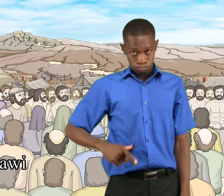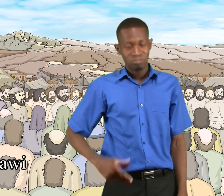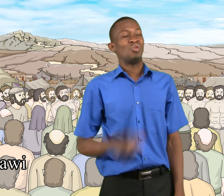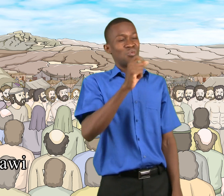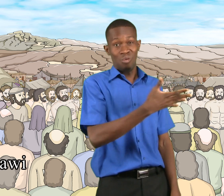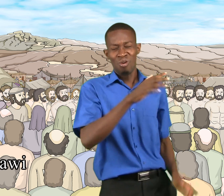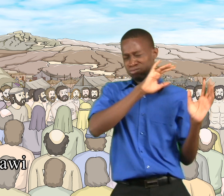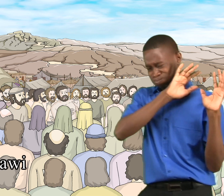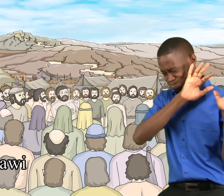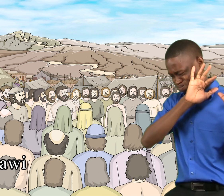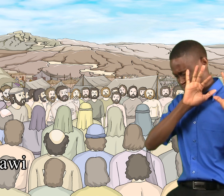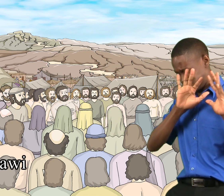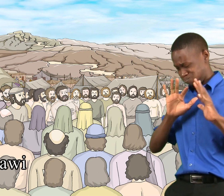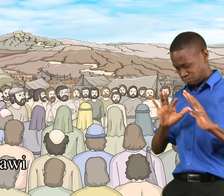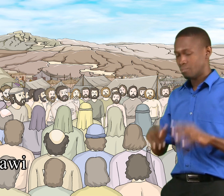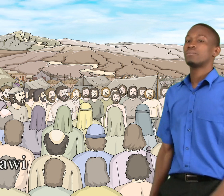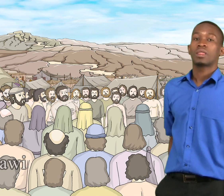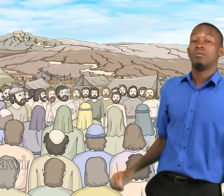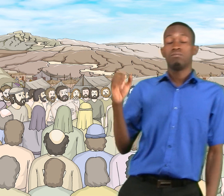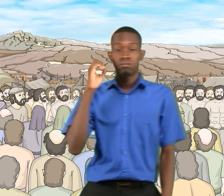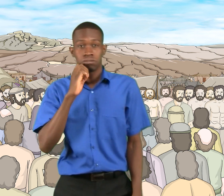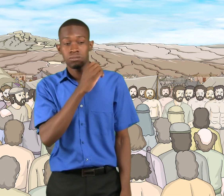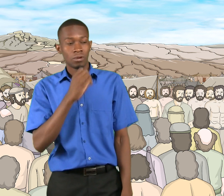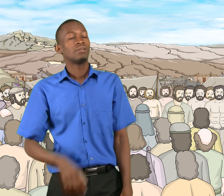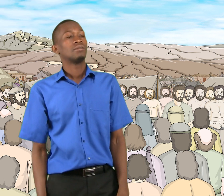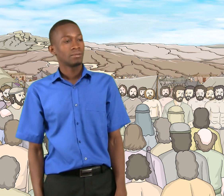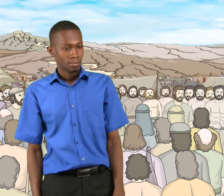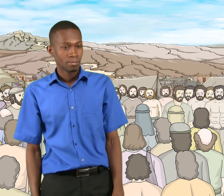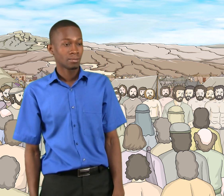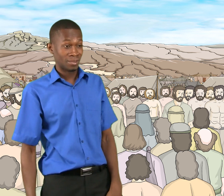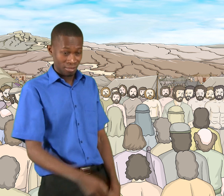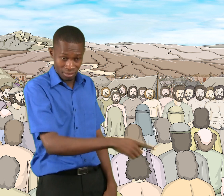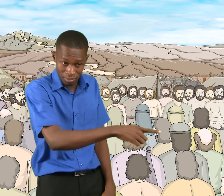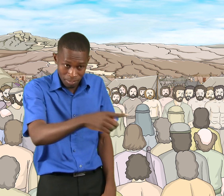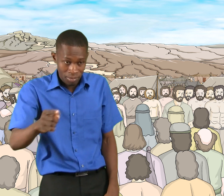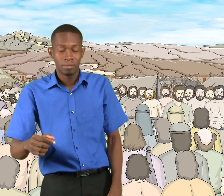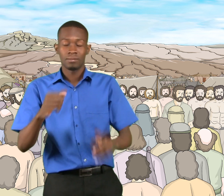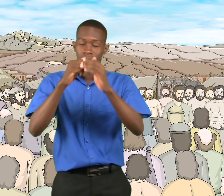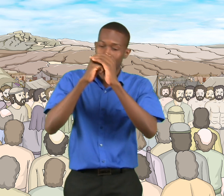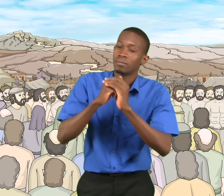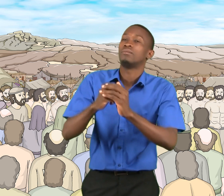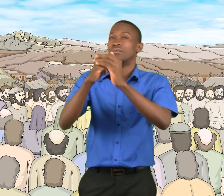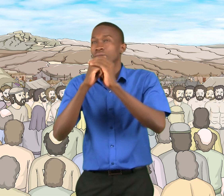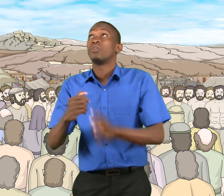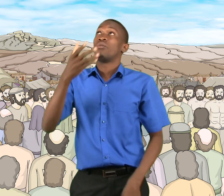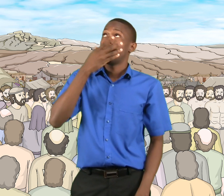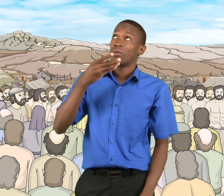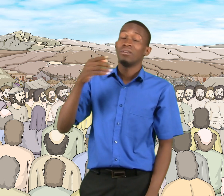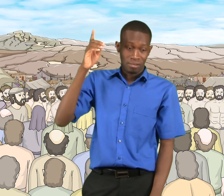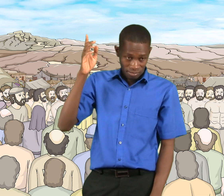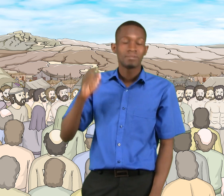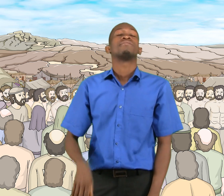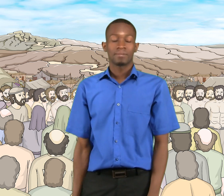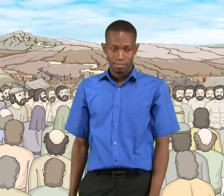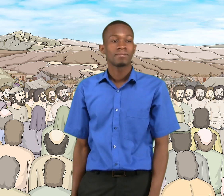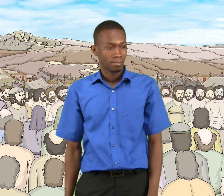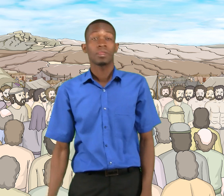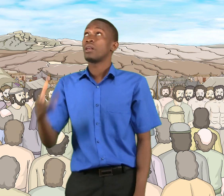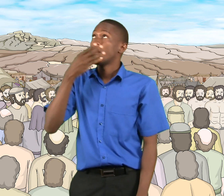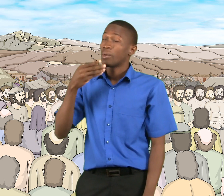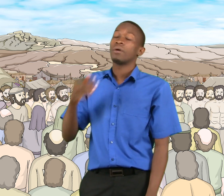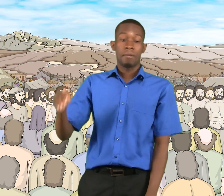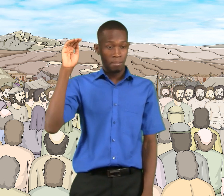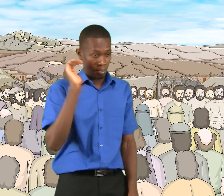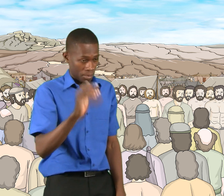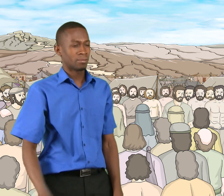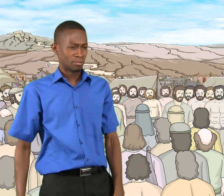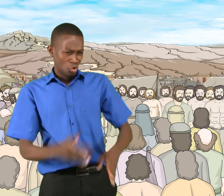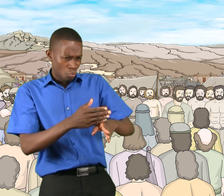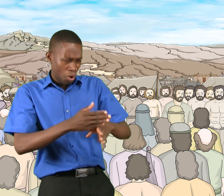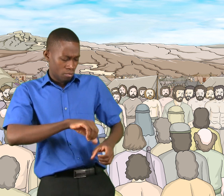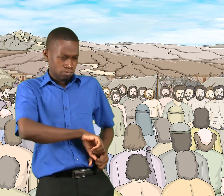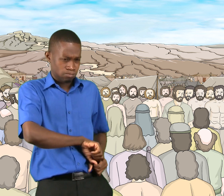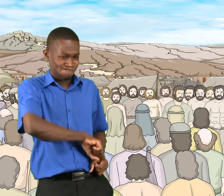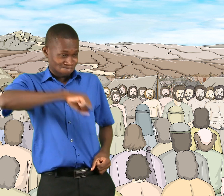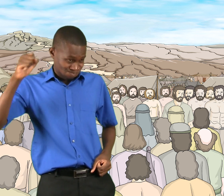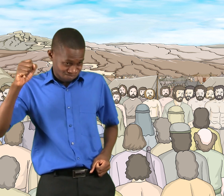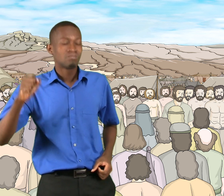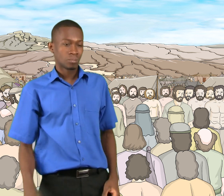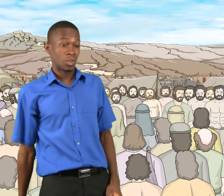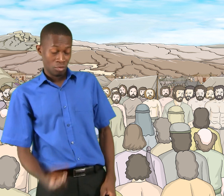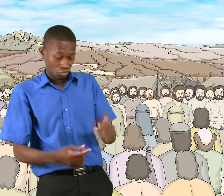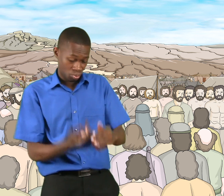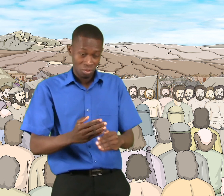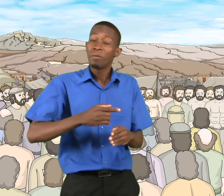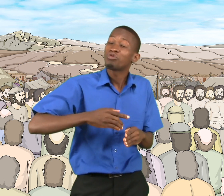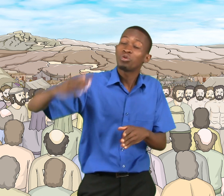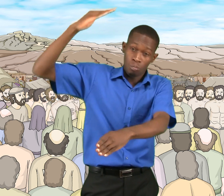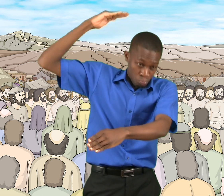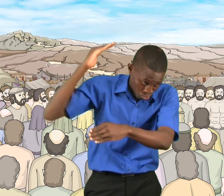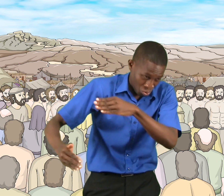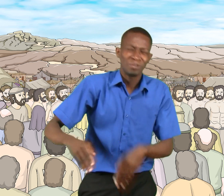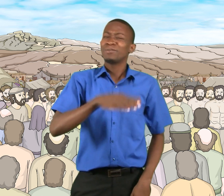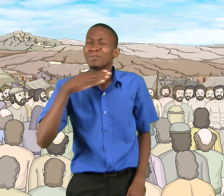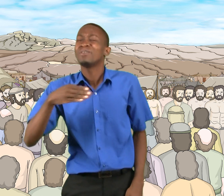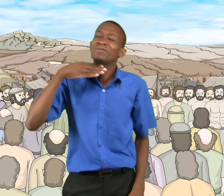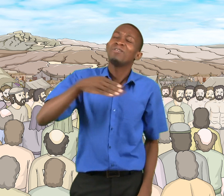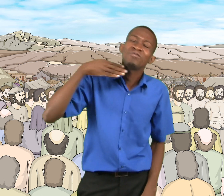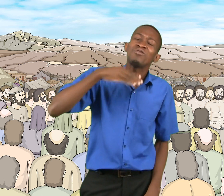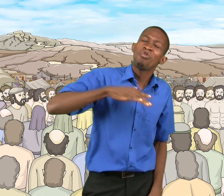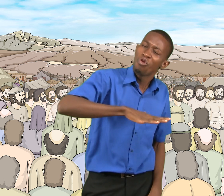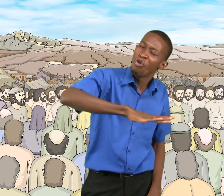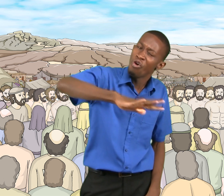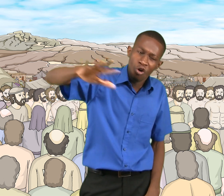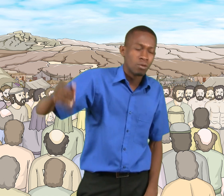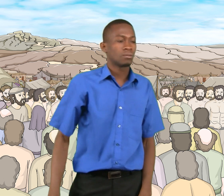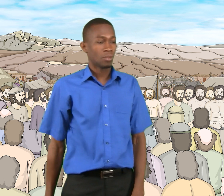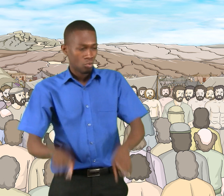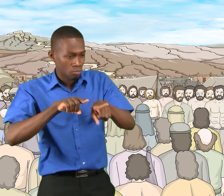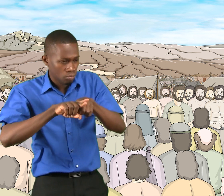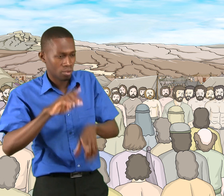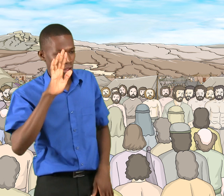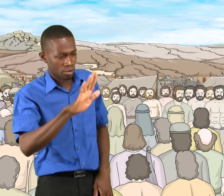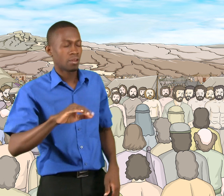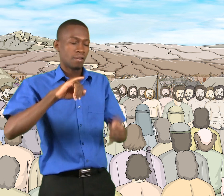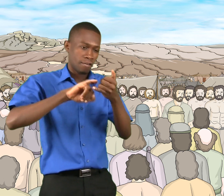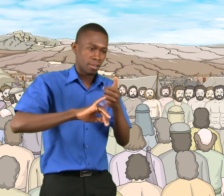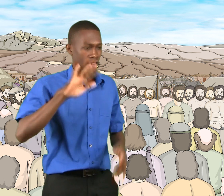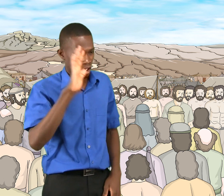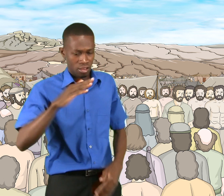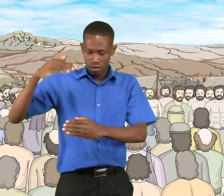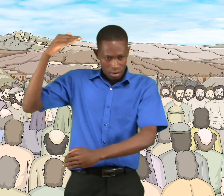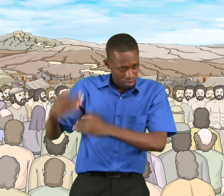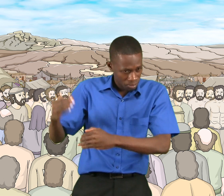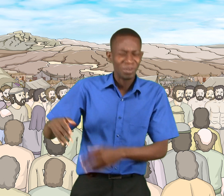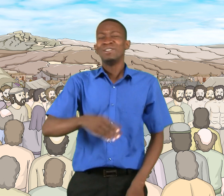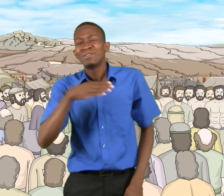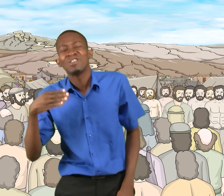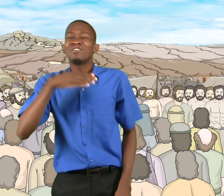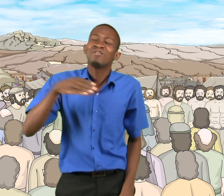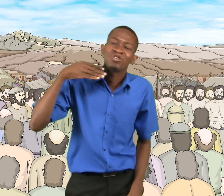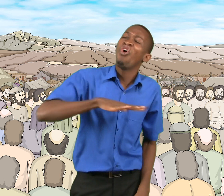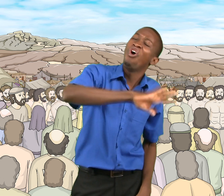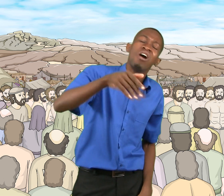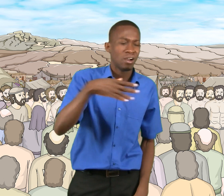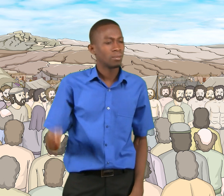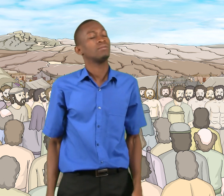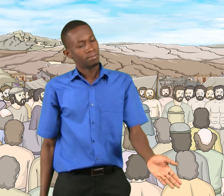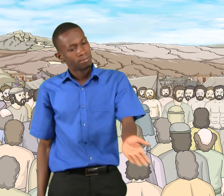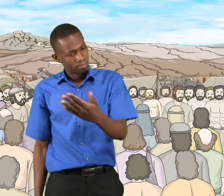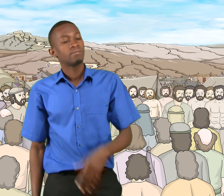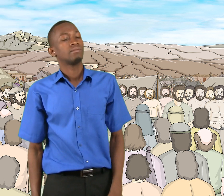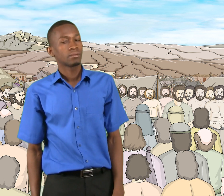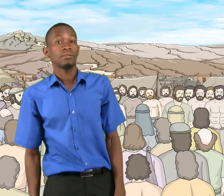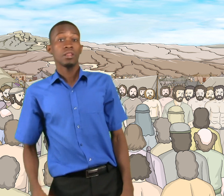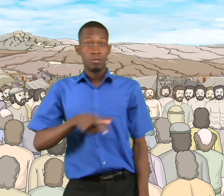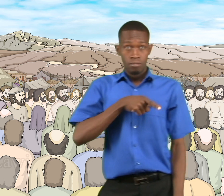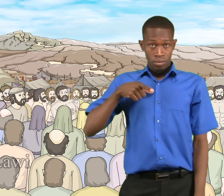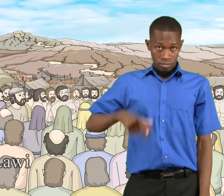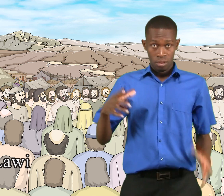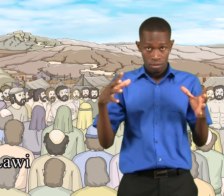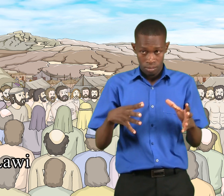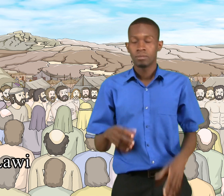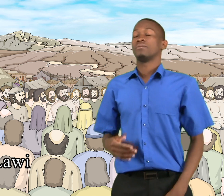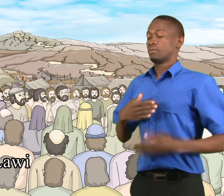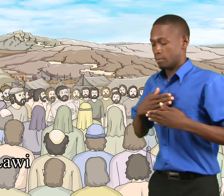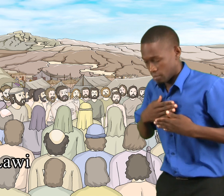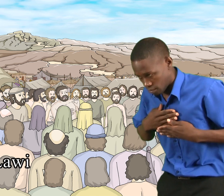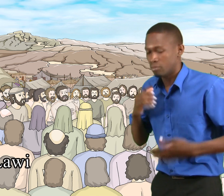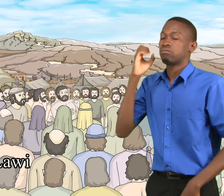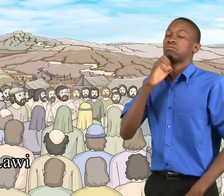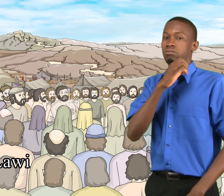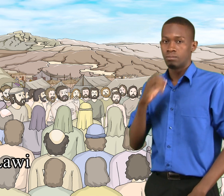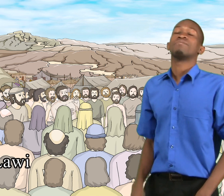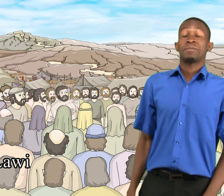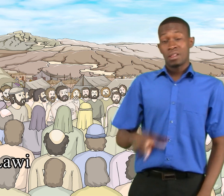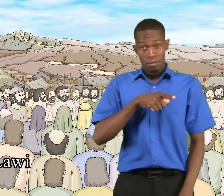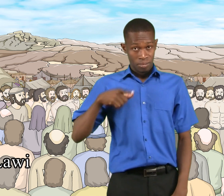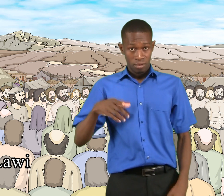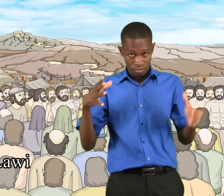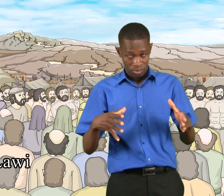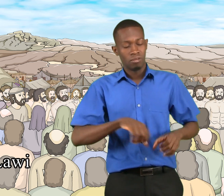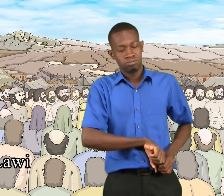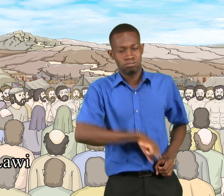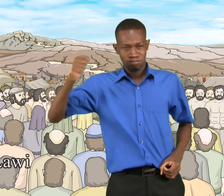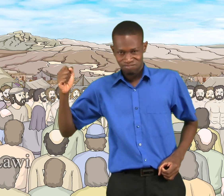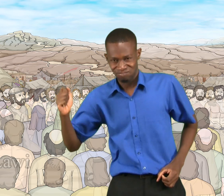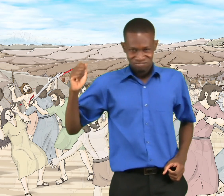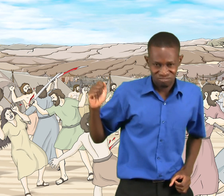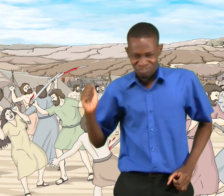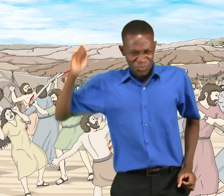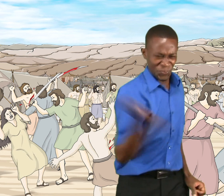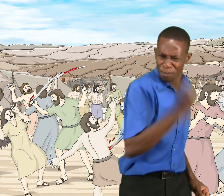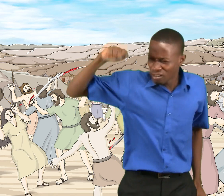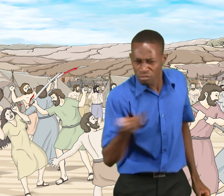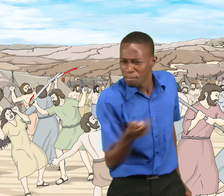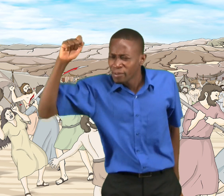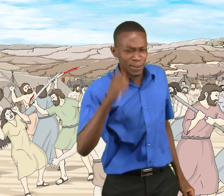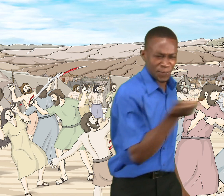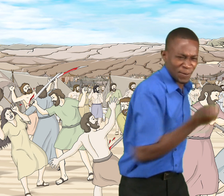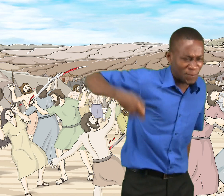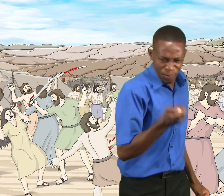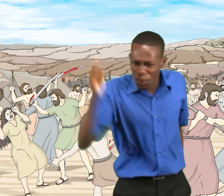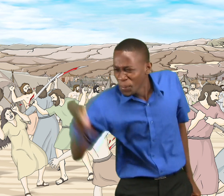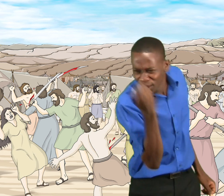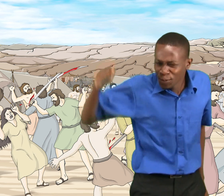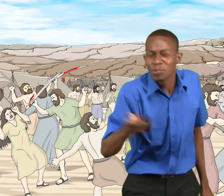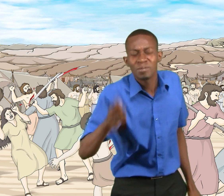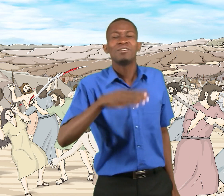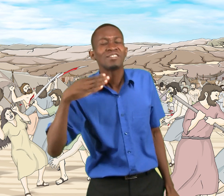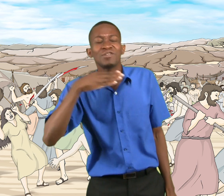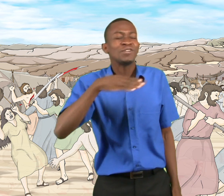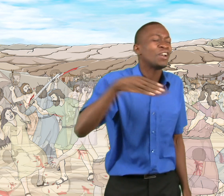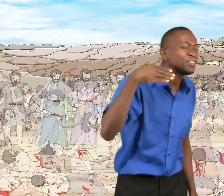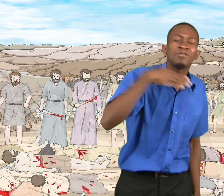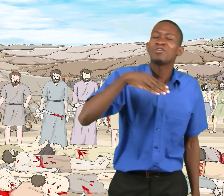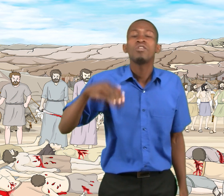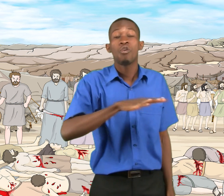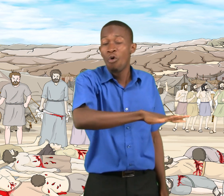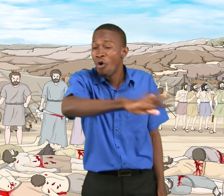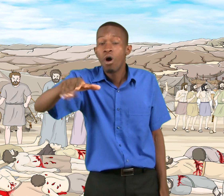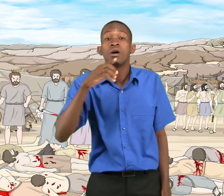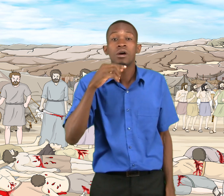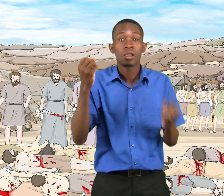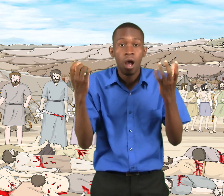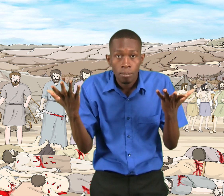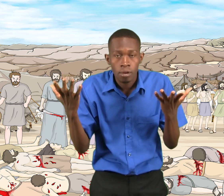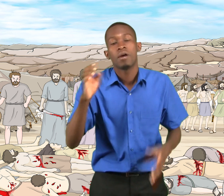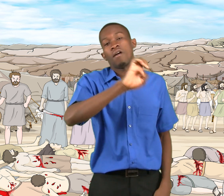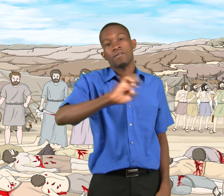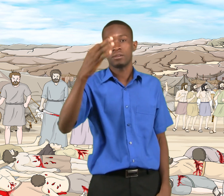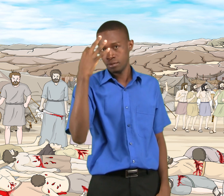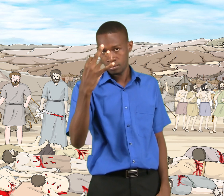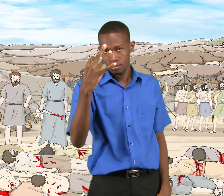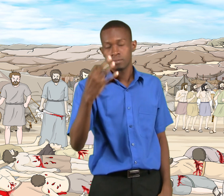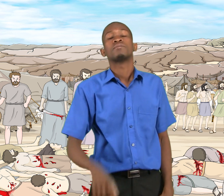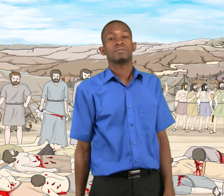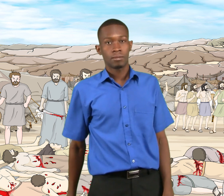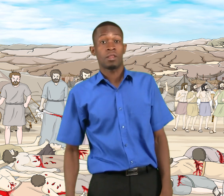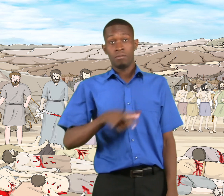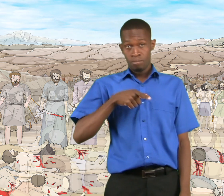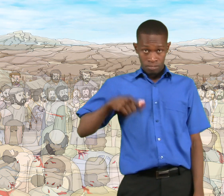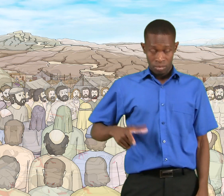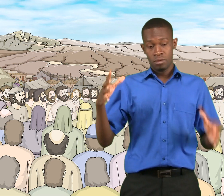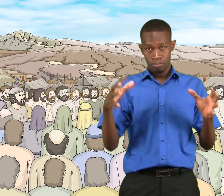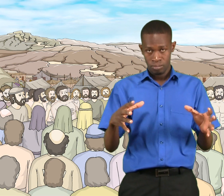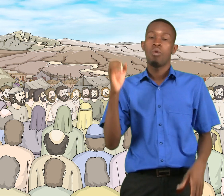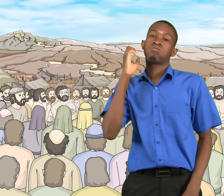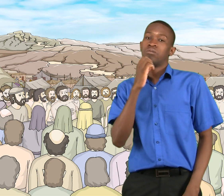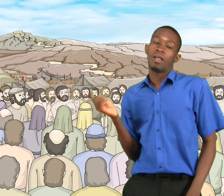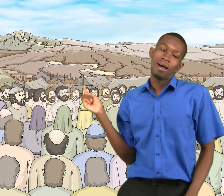He told them, “This is what the LORD, the God of Israel, says: ‘Each of you men is to fasten his sword to his side, go back and forth through the camp from gate to gate, and slay his brother, his friend, and his neighbor.’” The Levites did as Moses commanded, and that day about three thousand of the people fell dead.